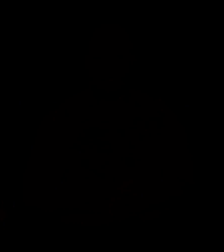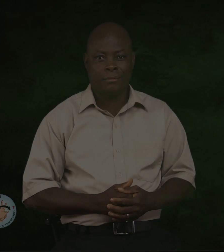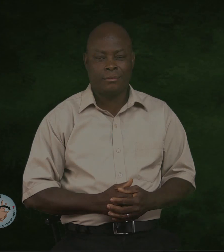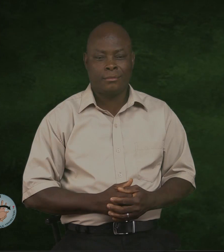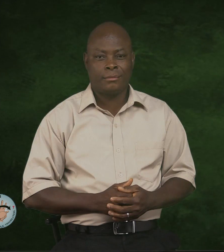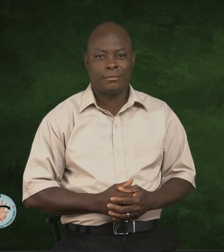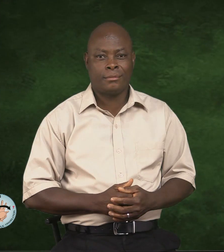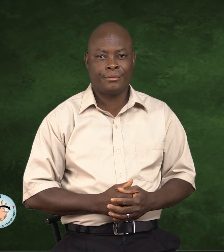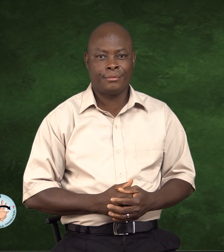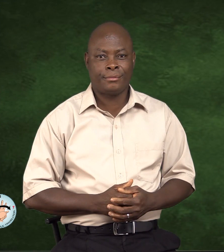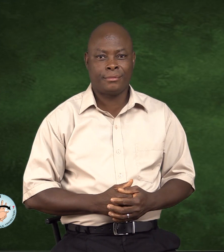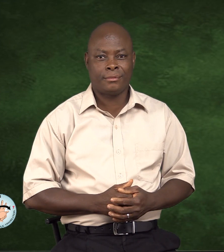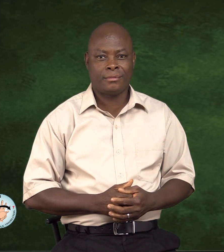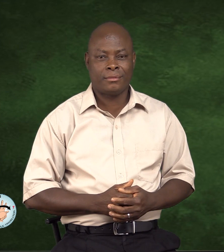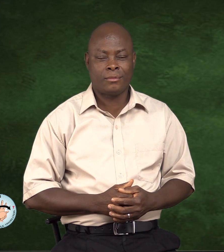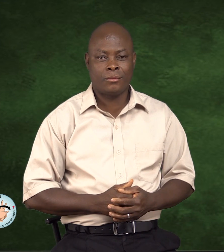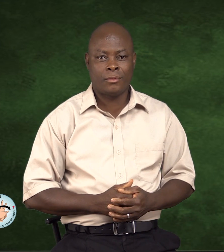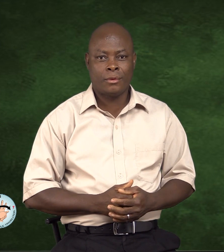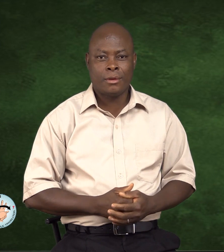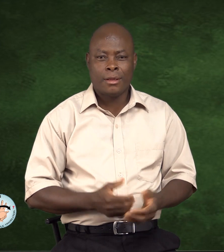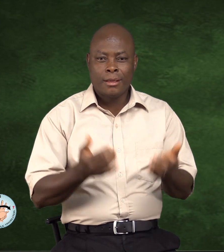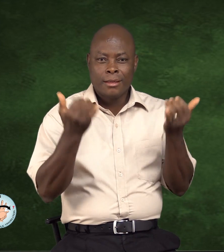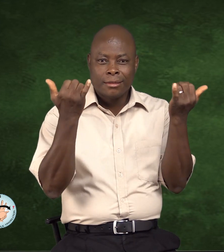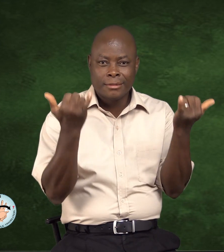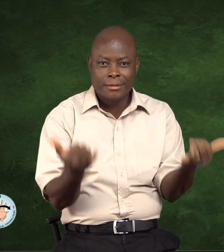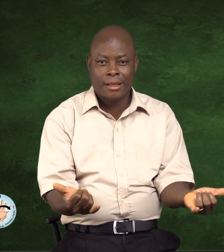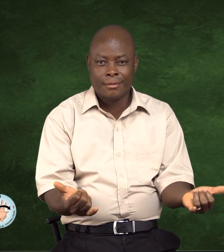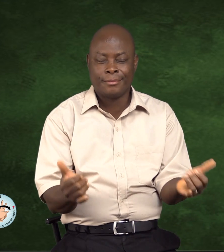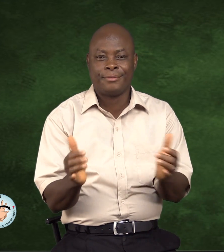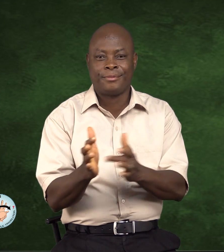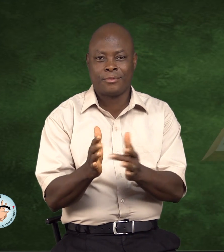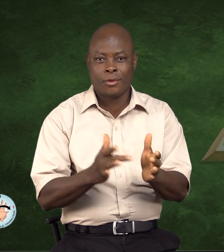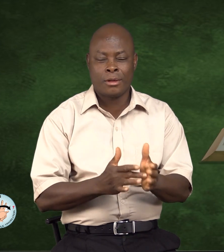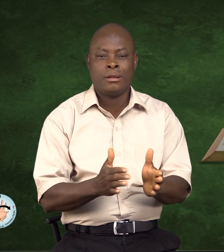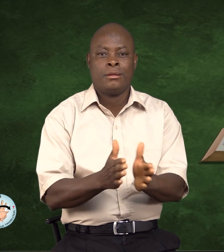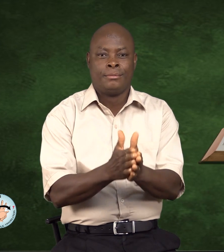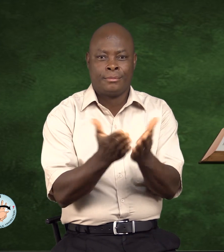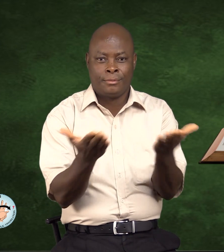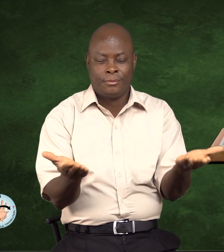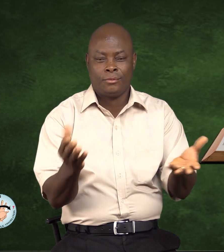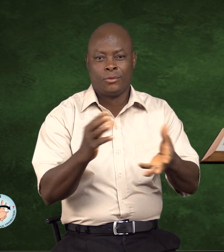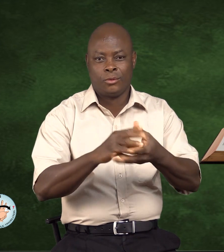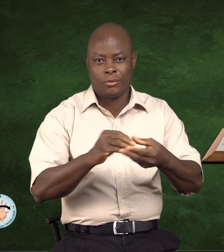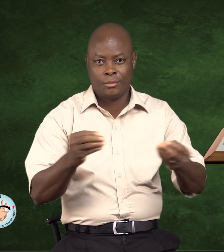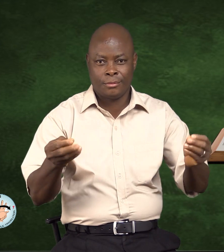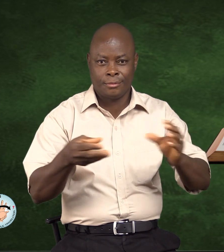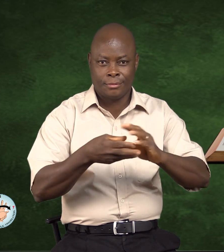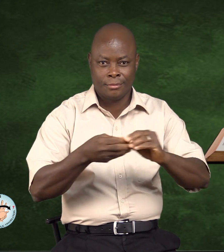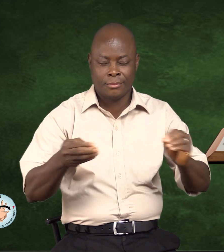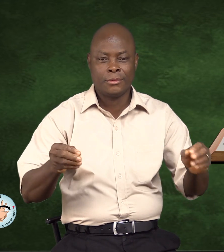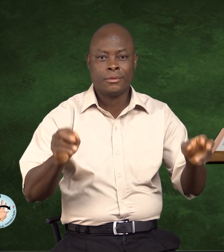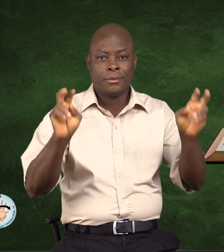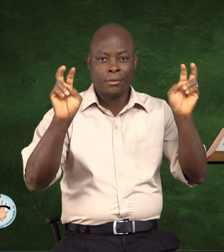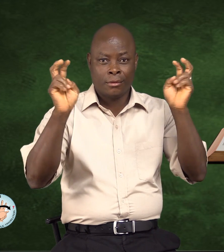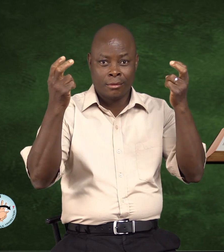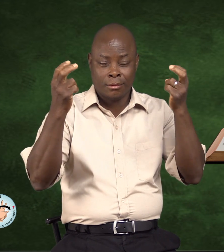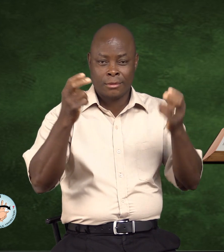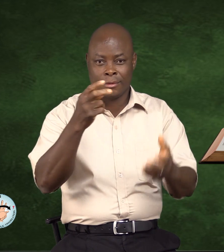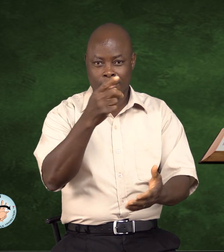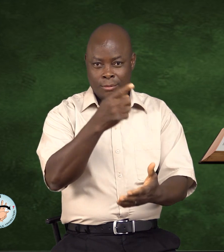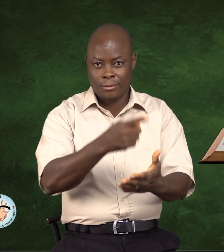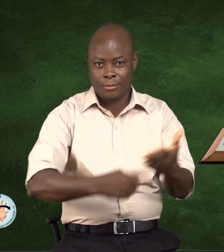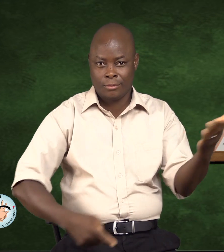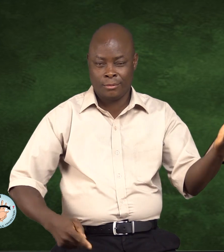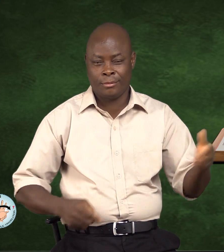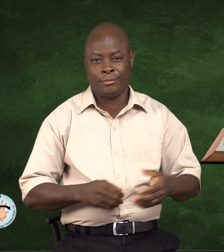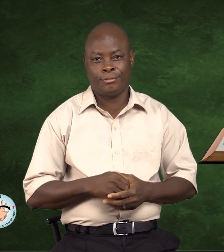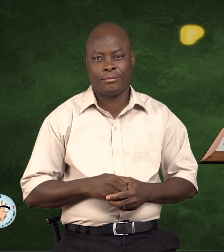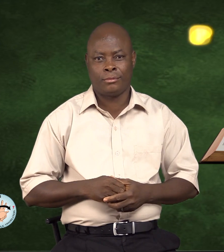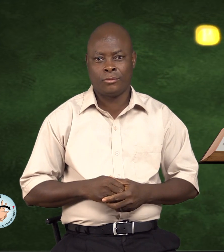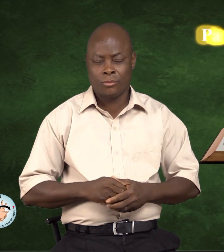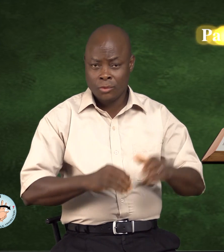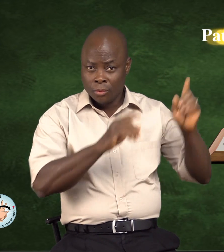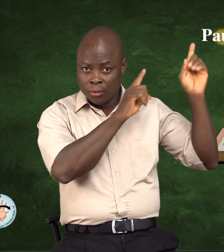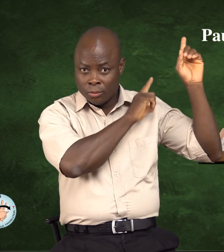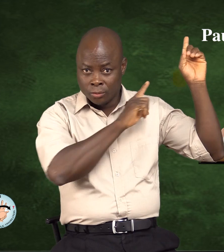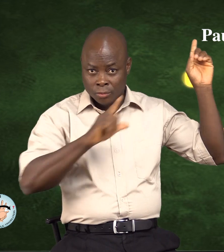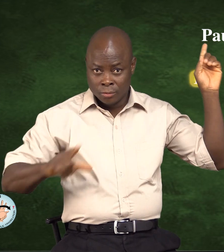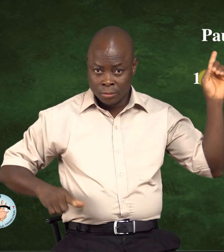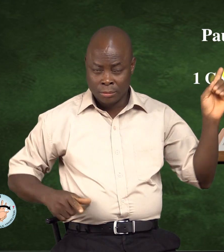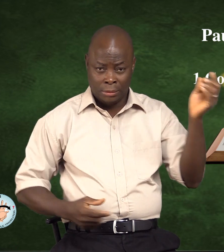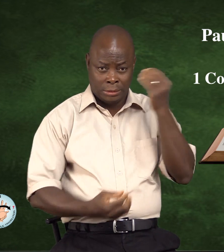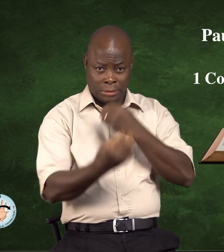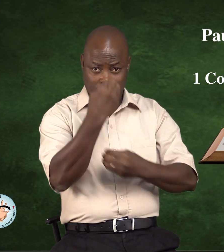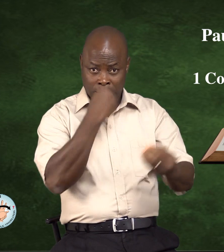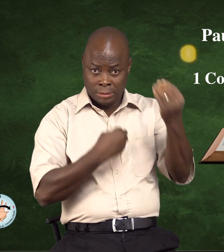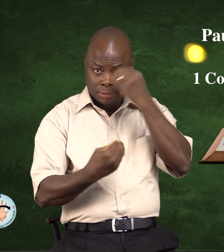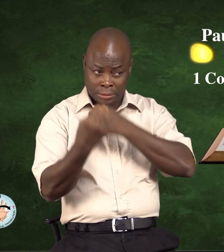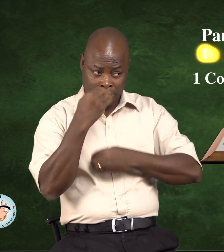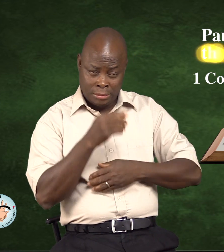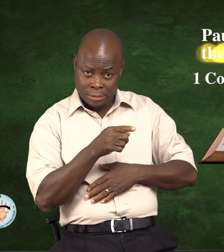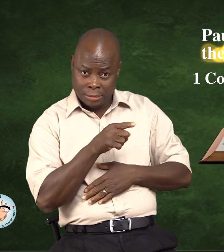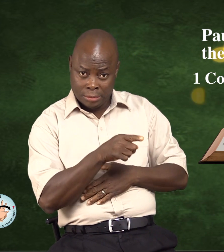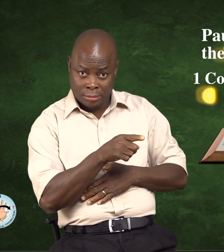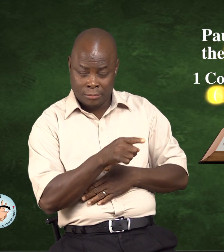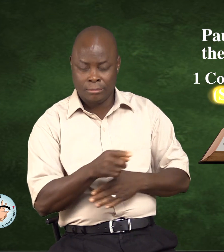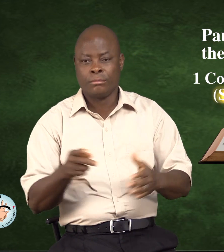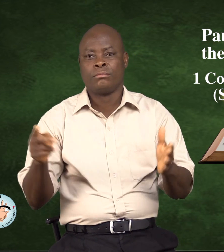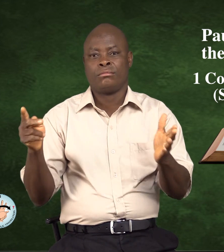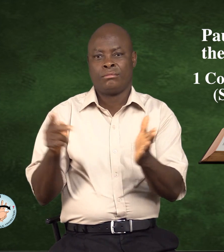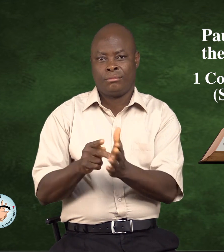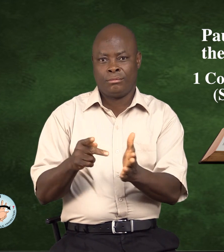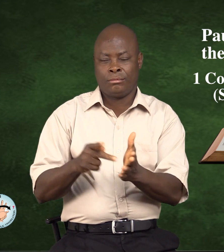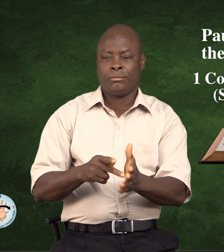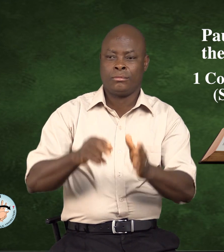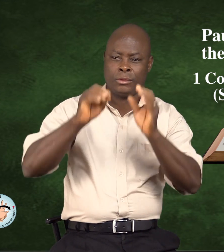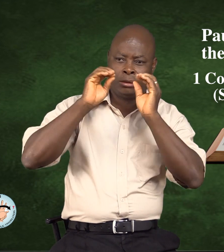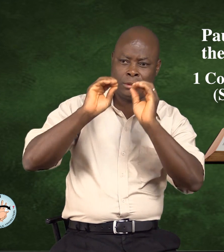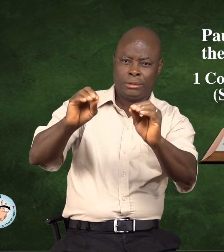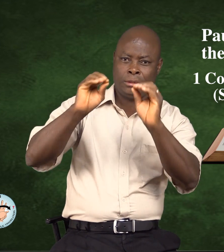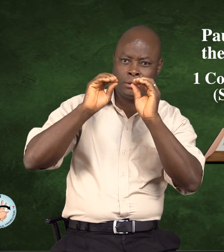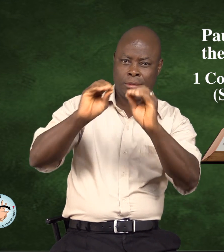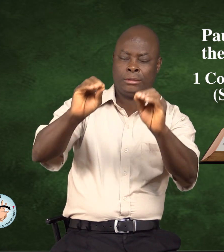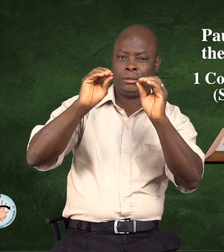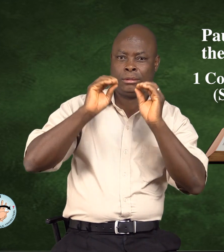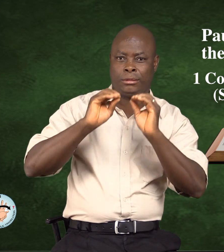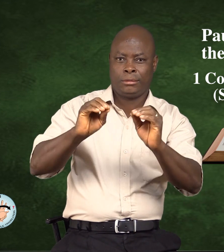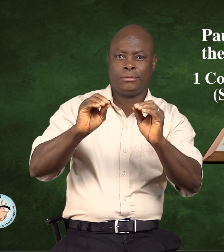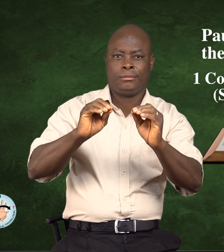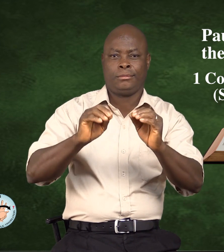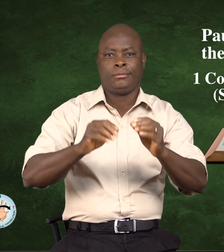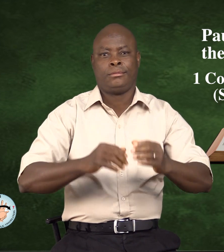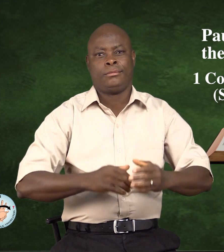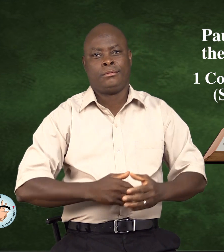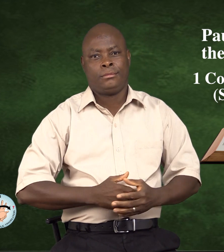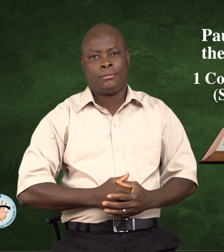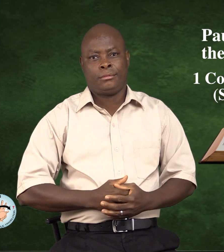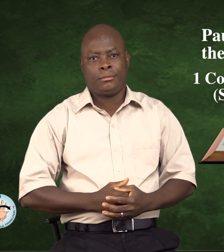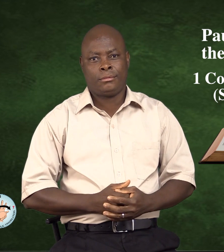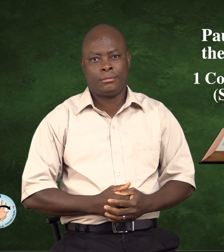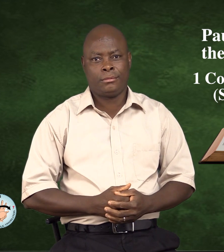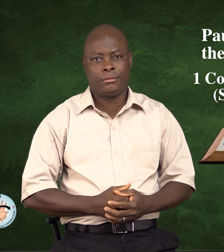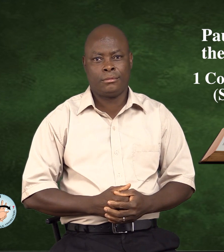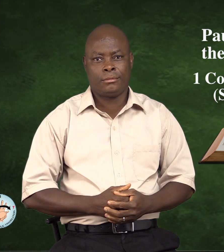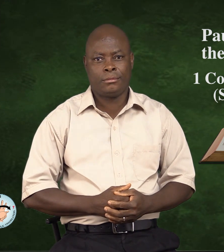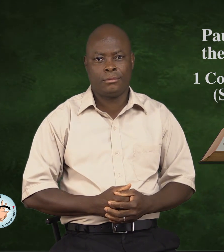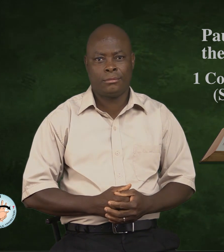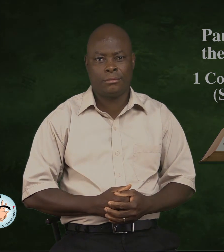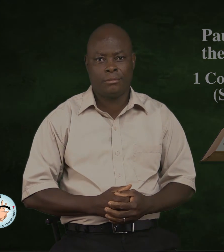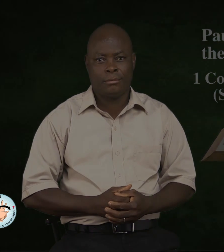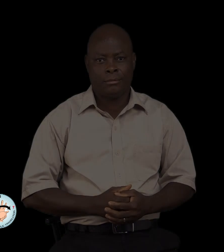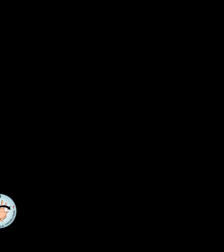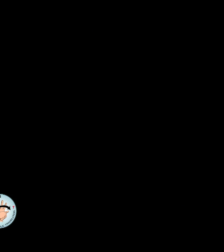Paul teaches about the Lord's supper